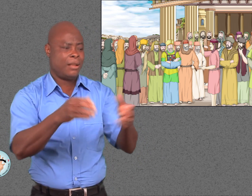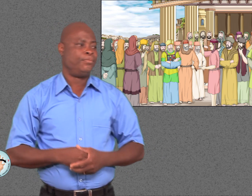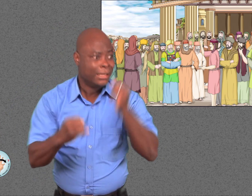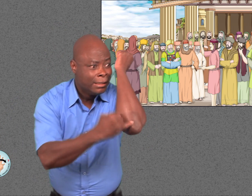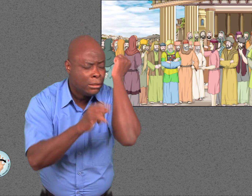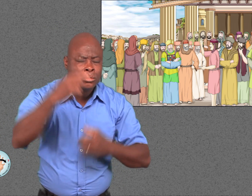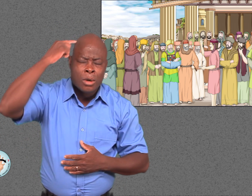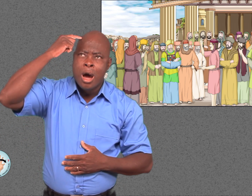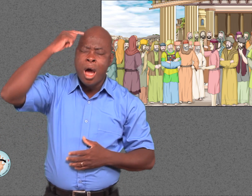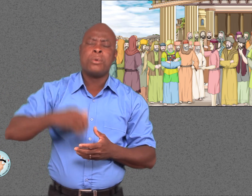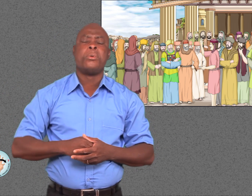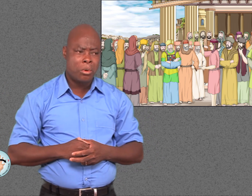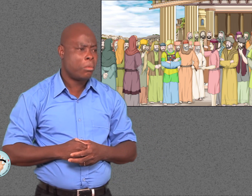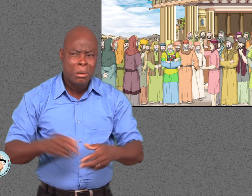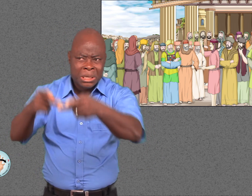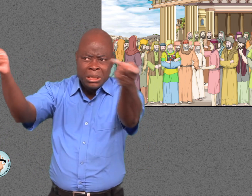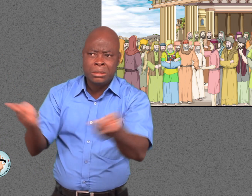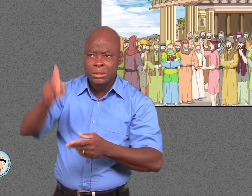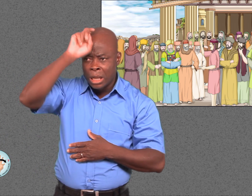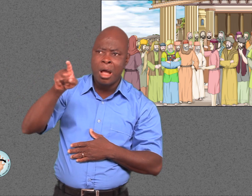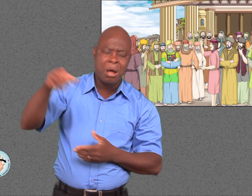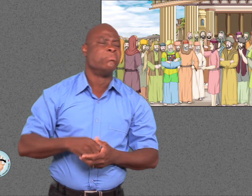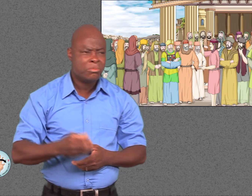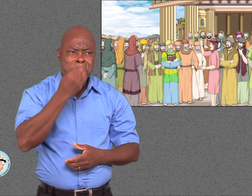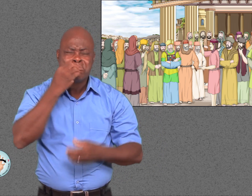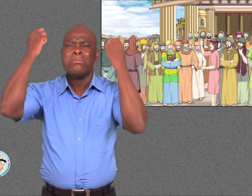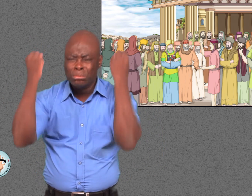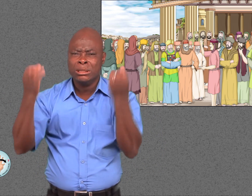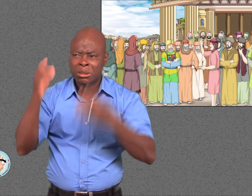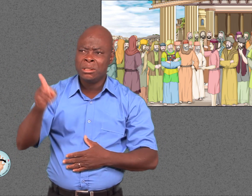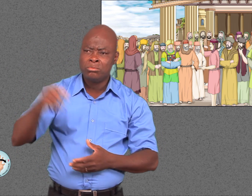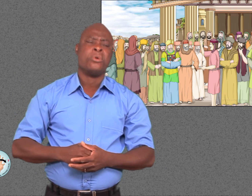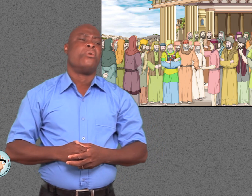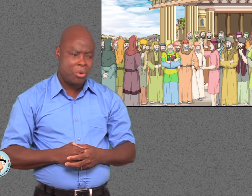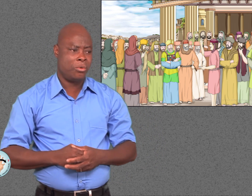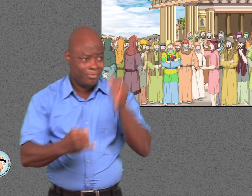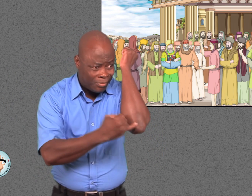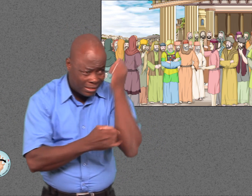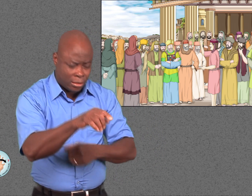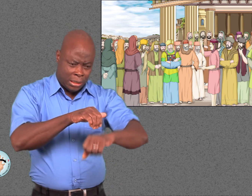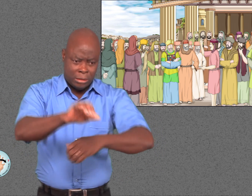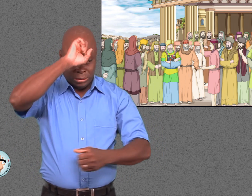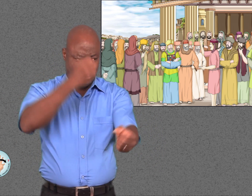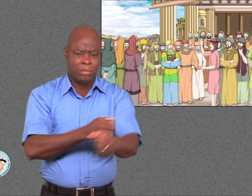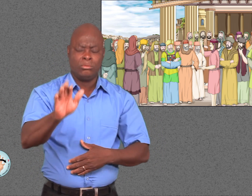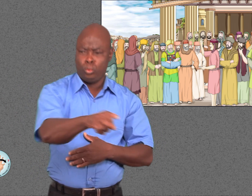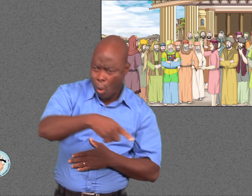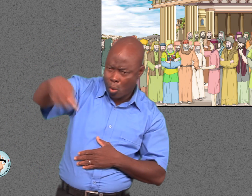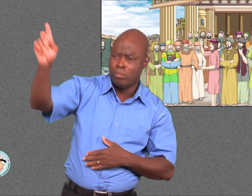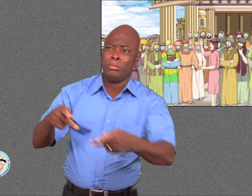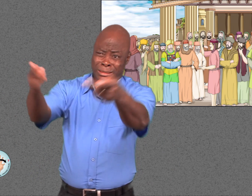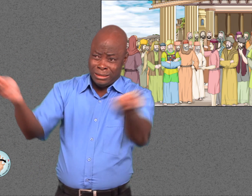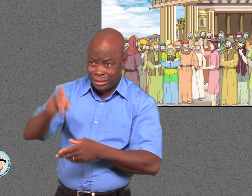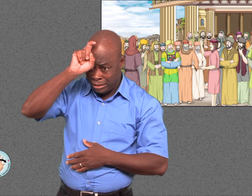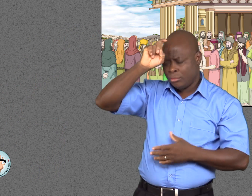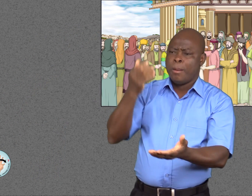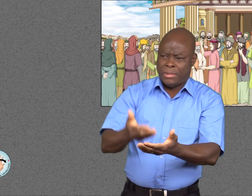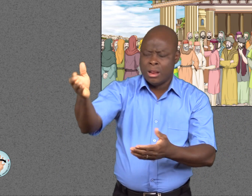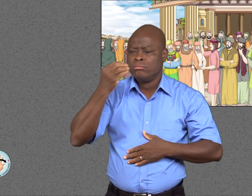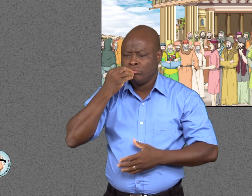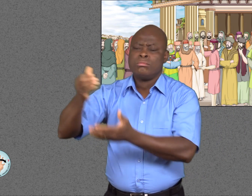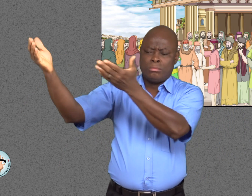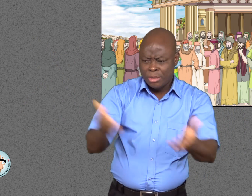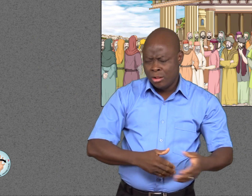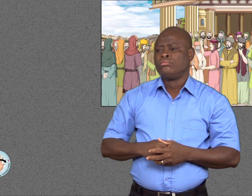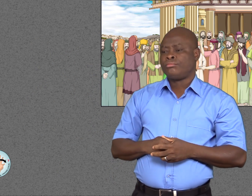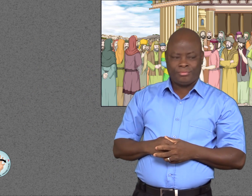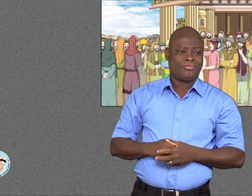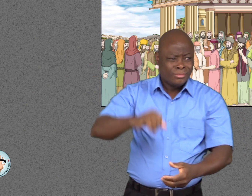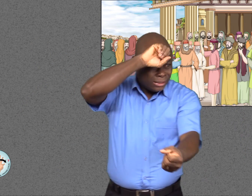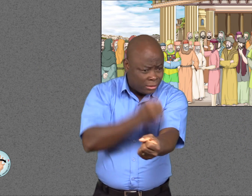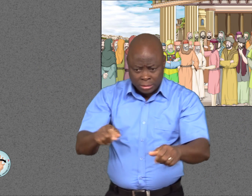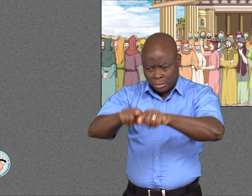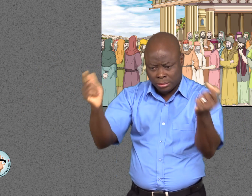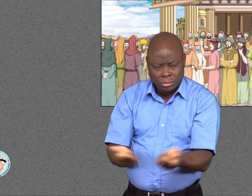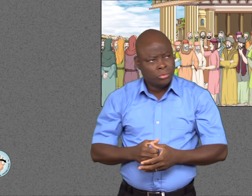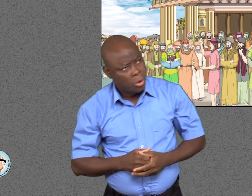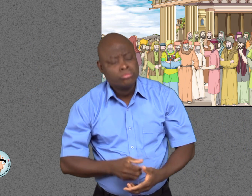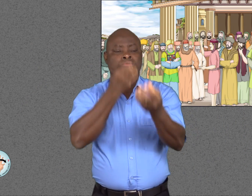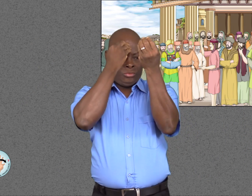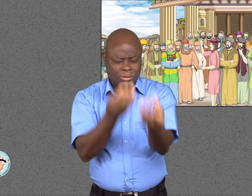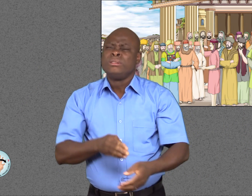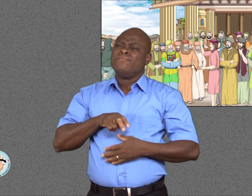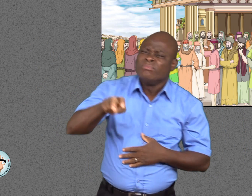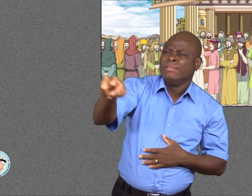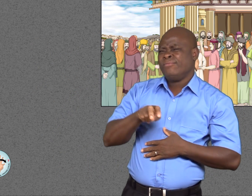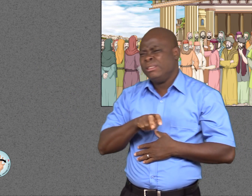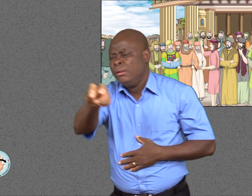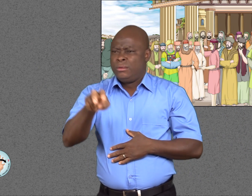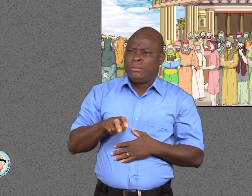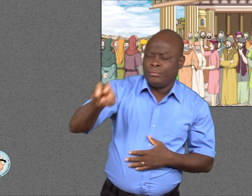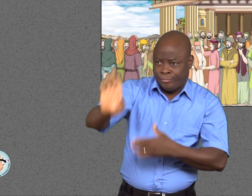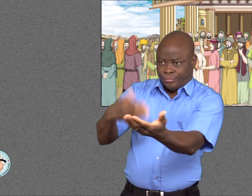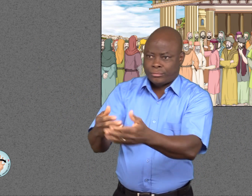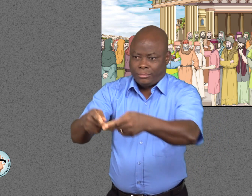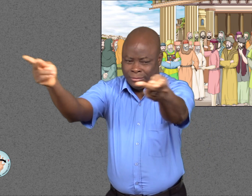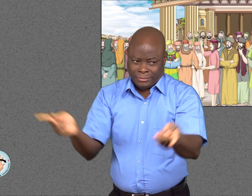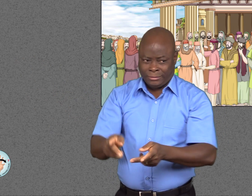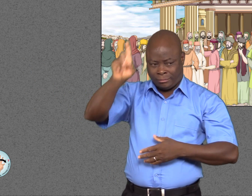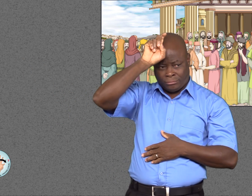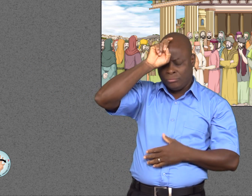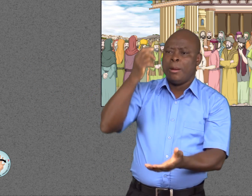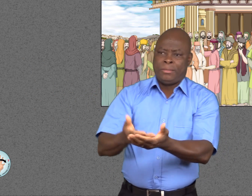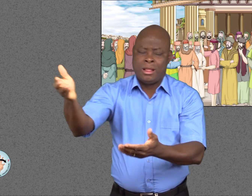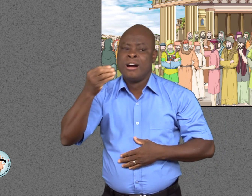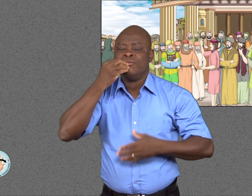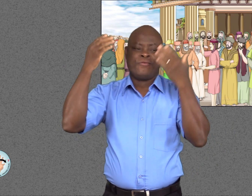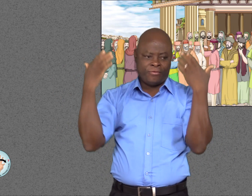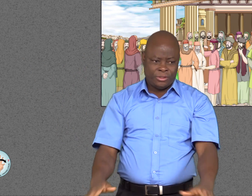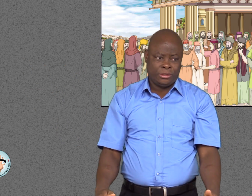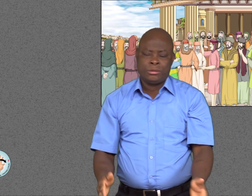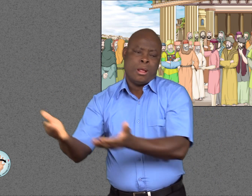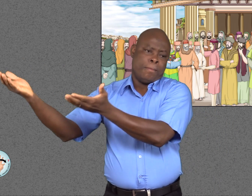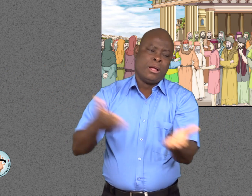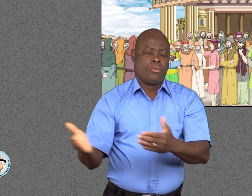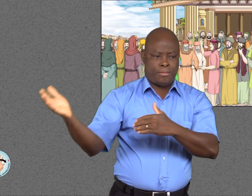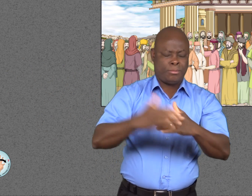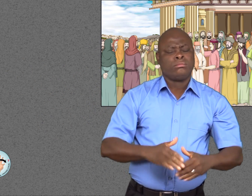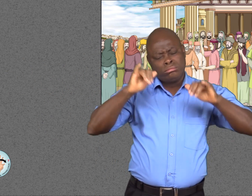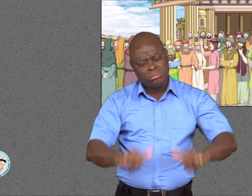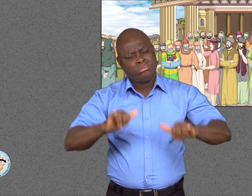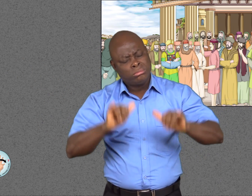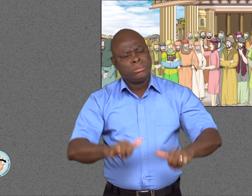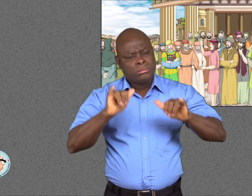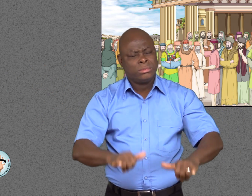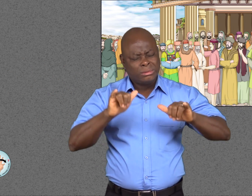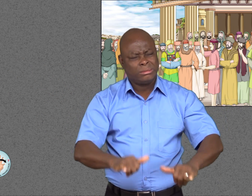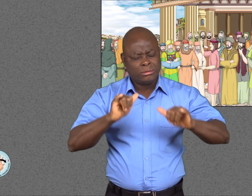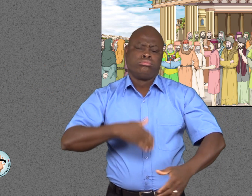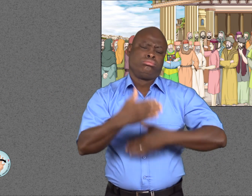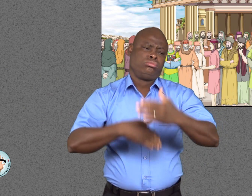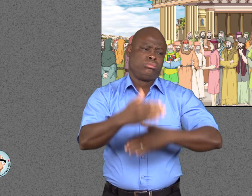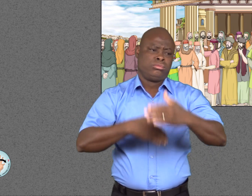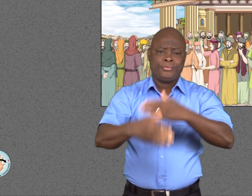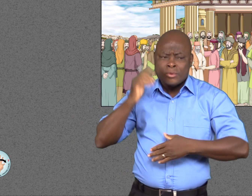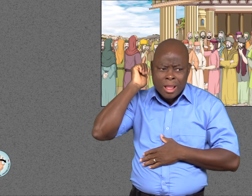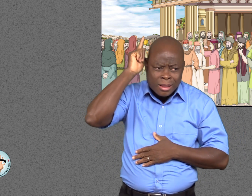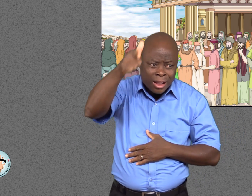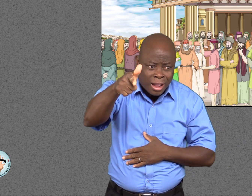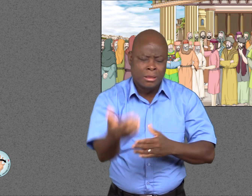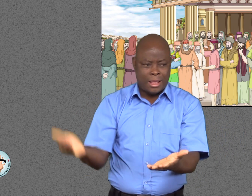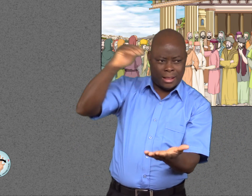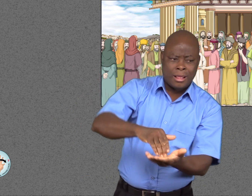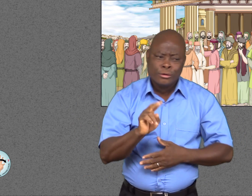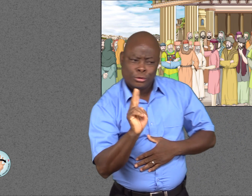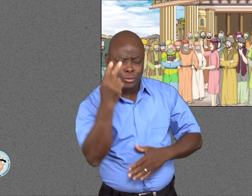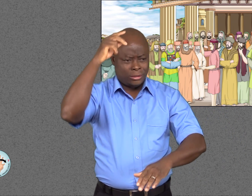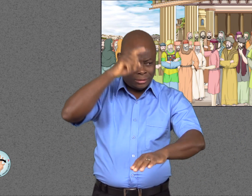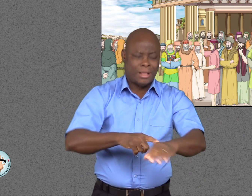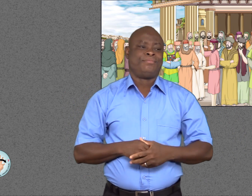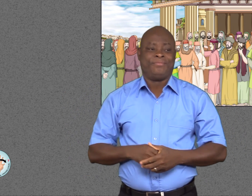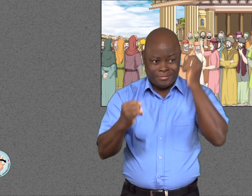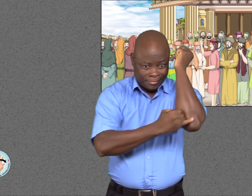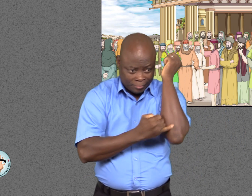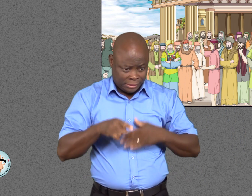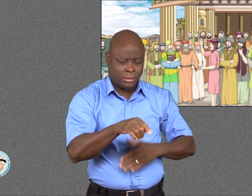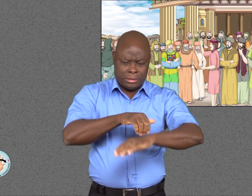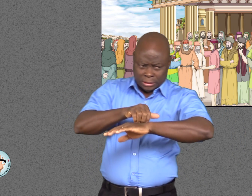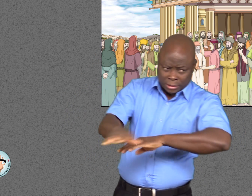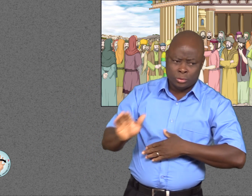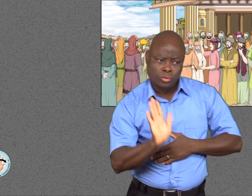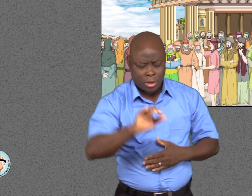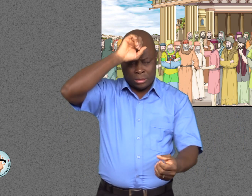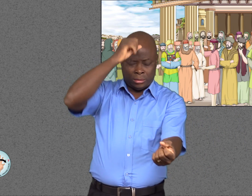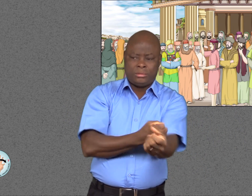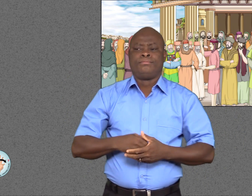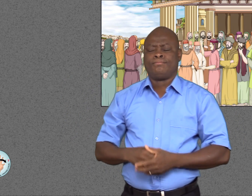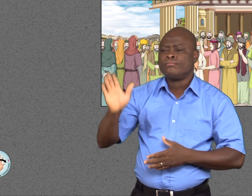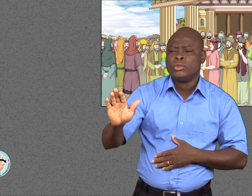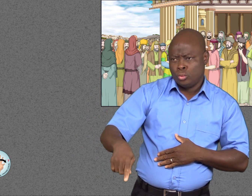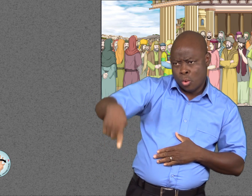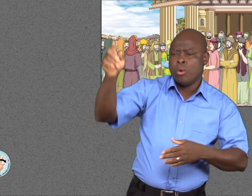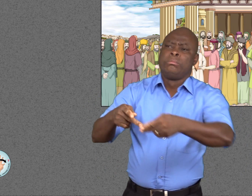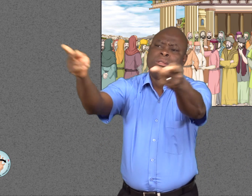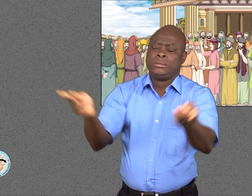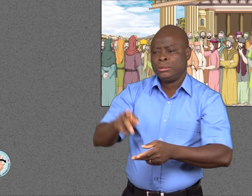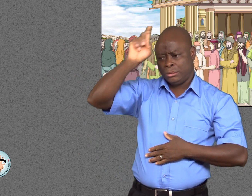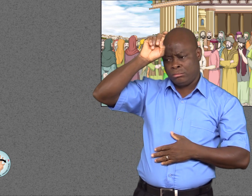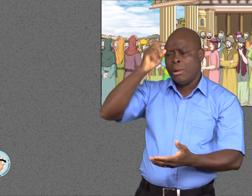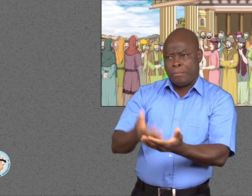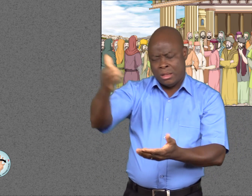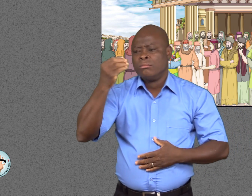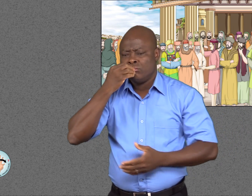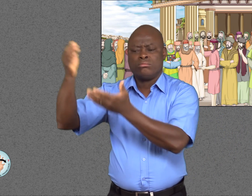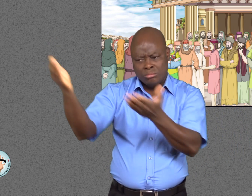When Jacob heard that there was grain in Egypt, he sent our fathers on their first visit.